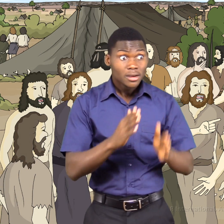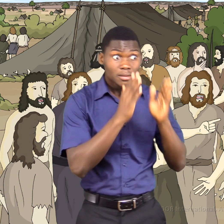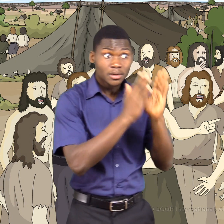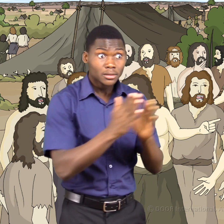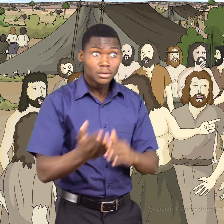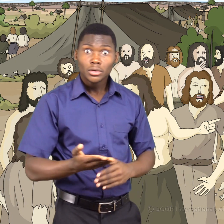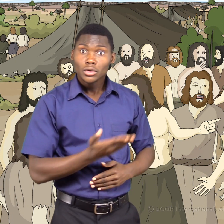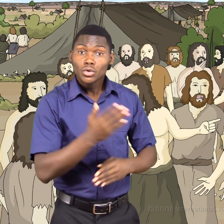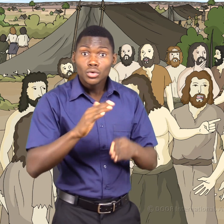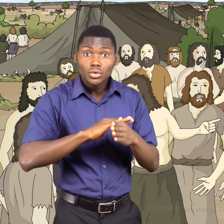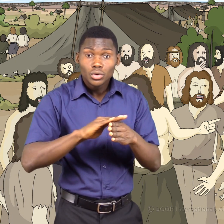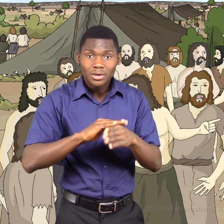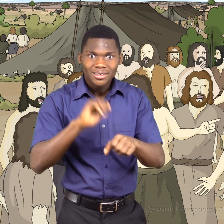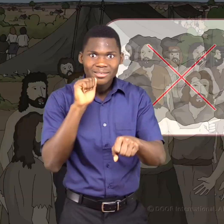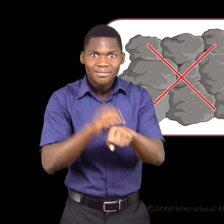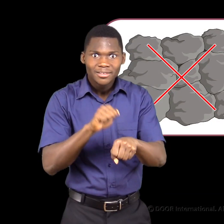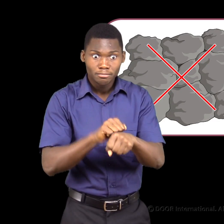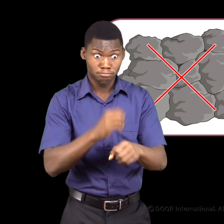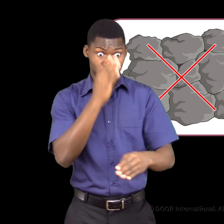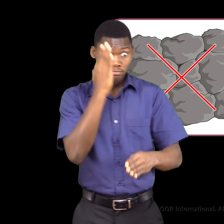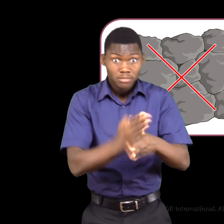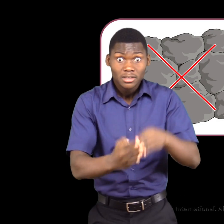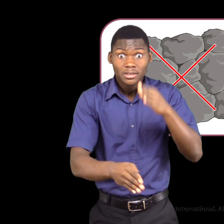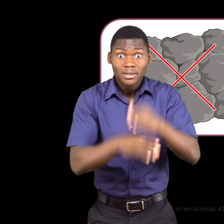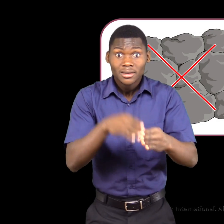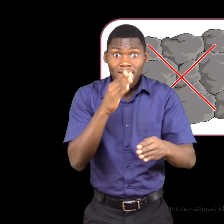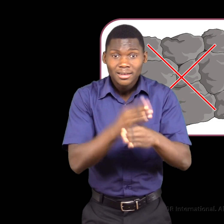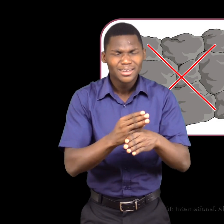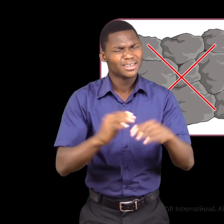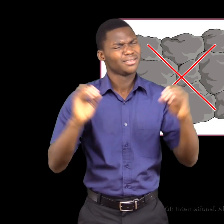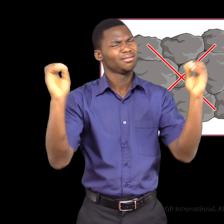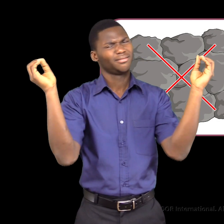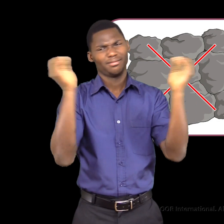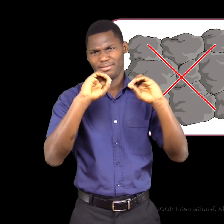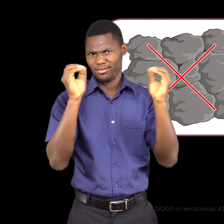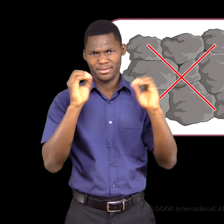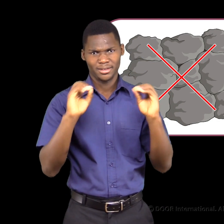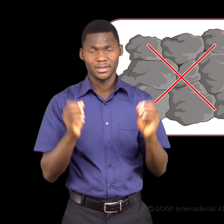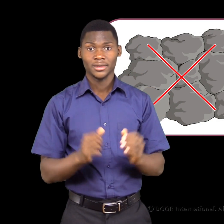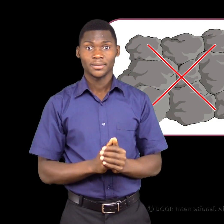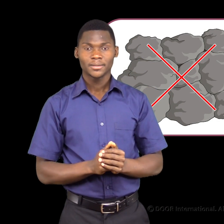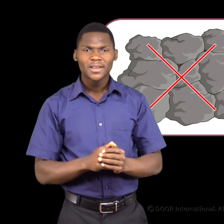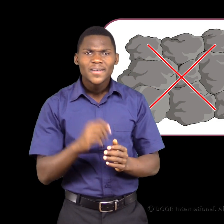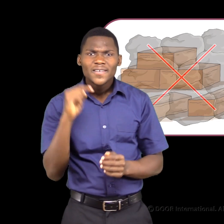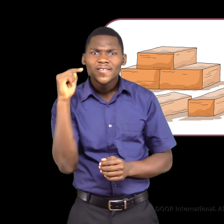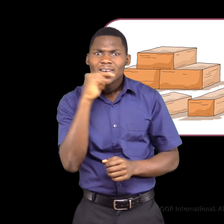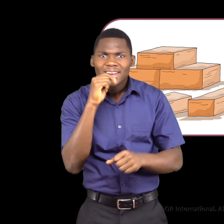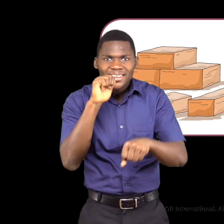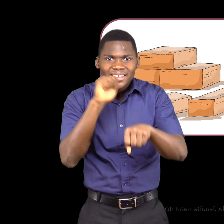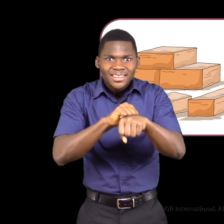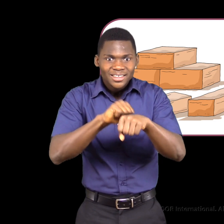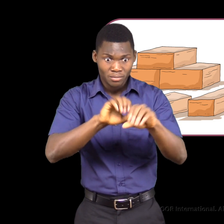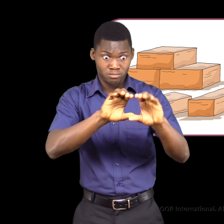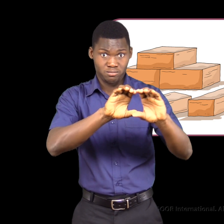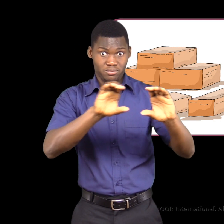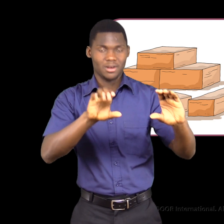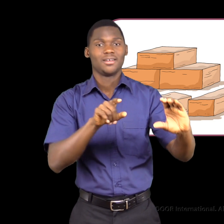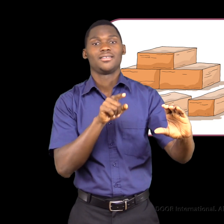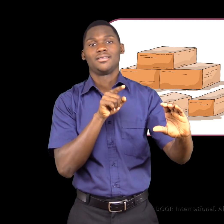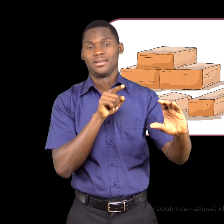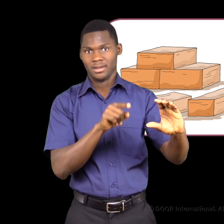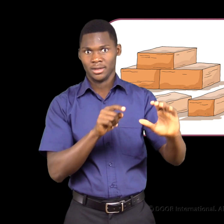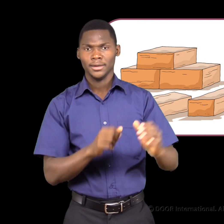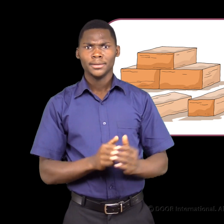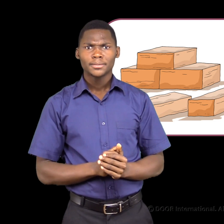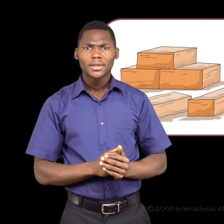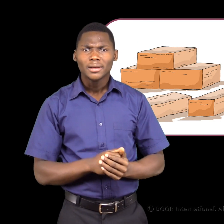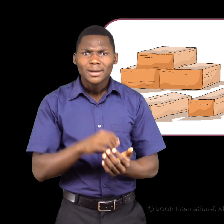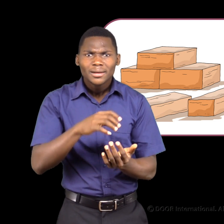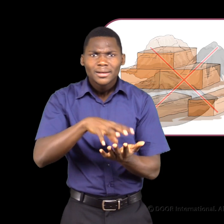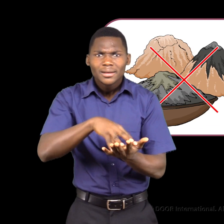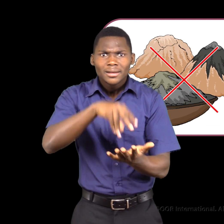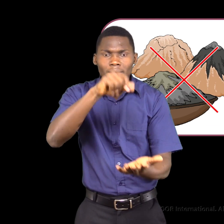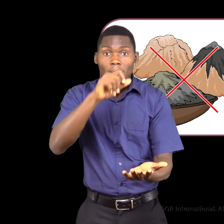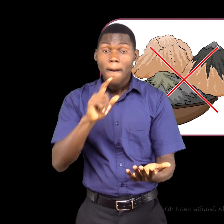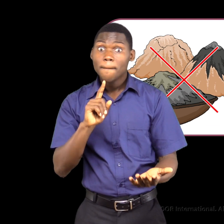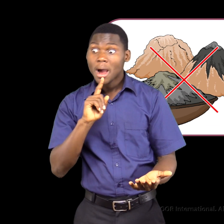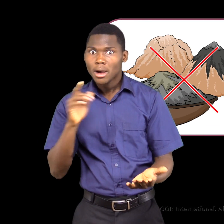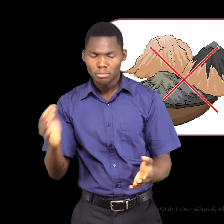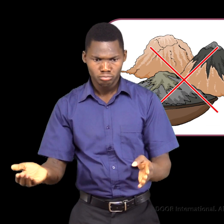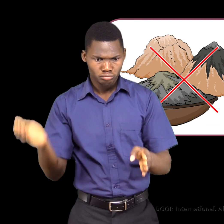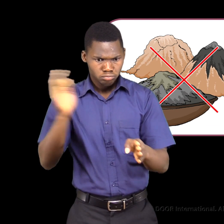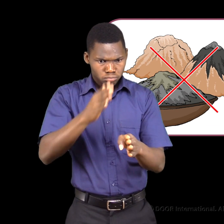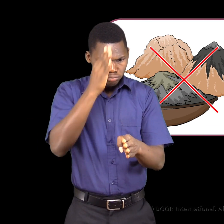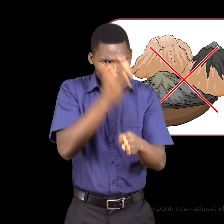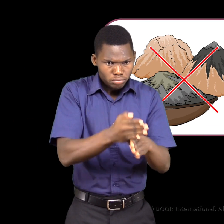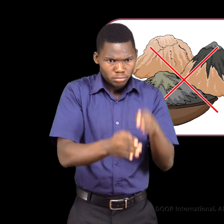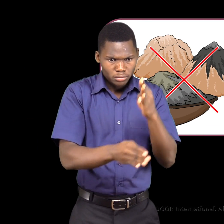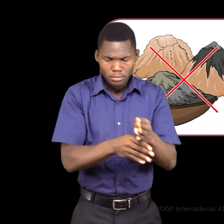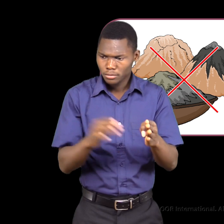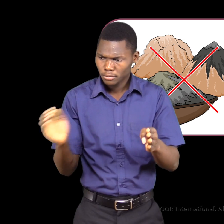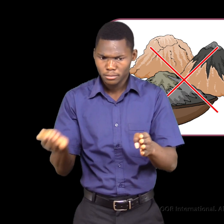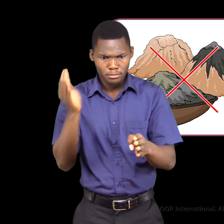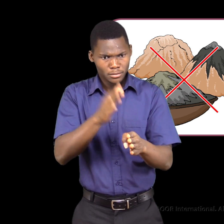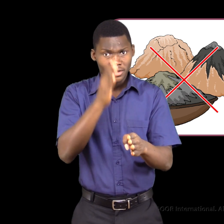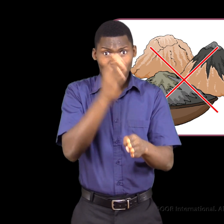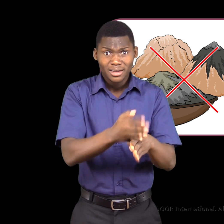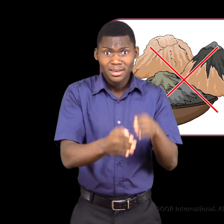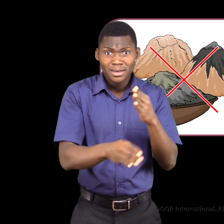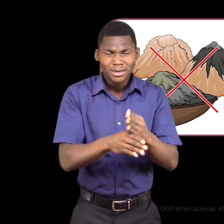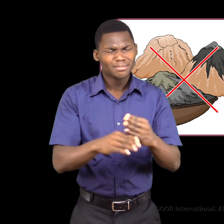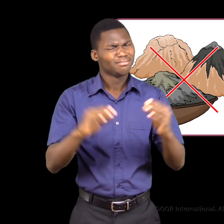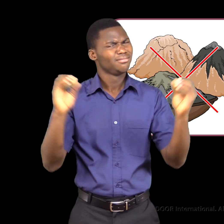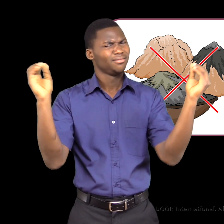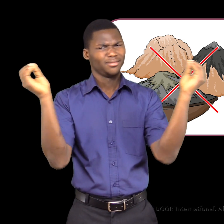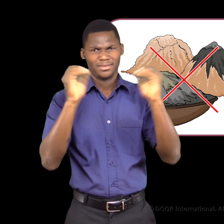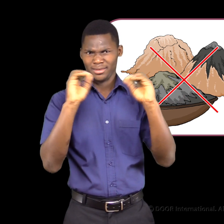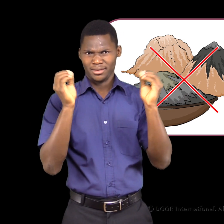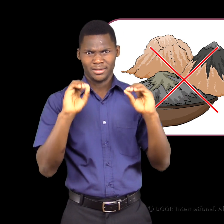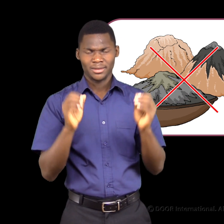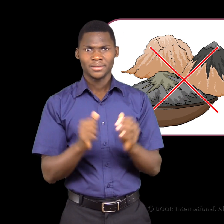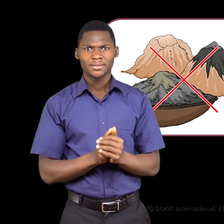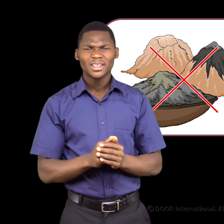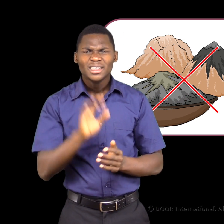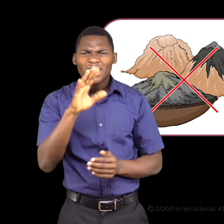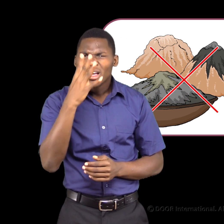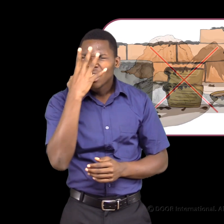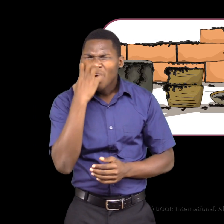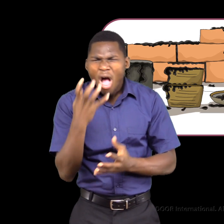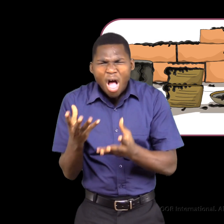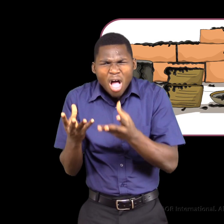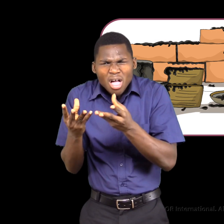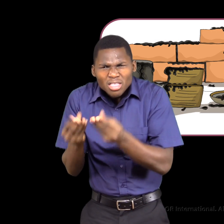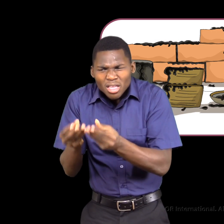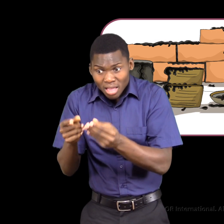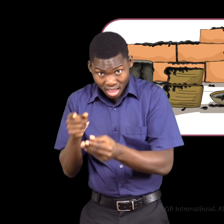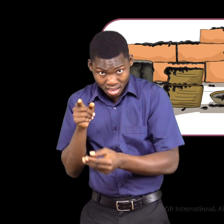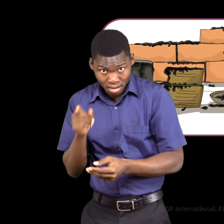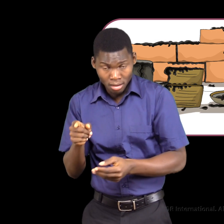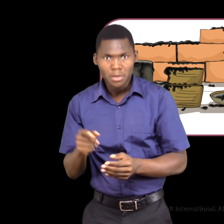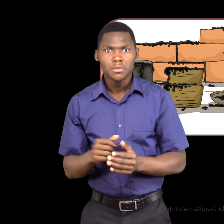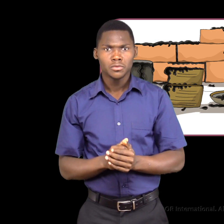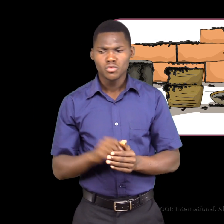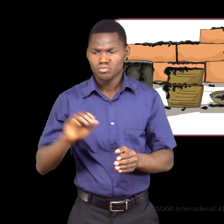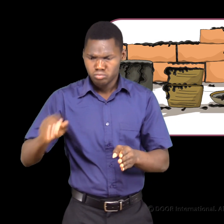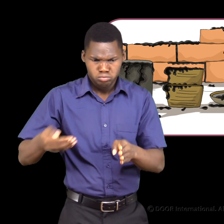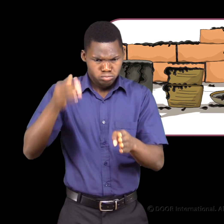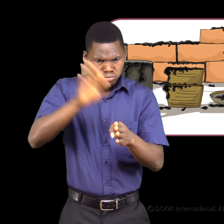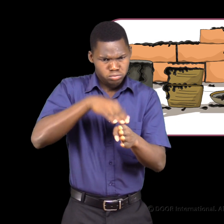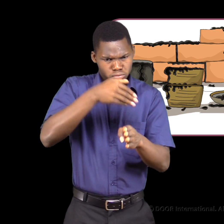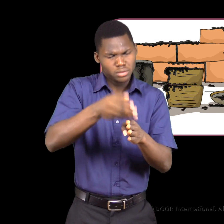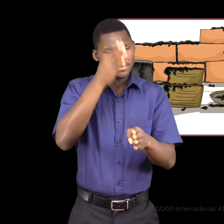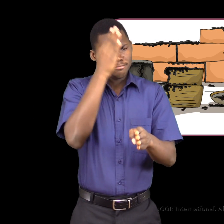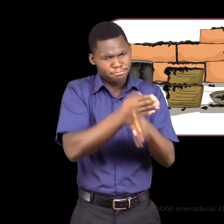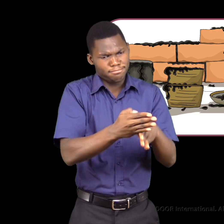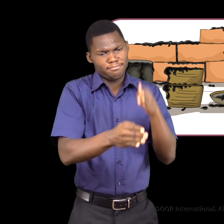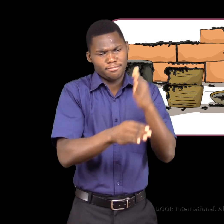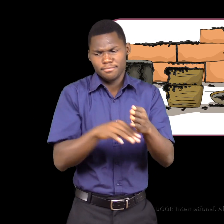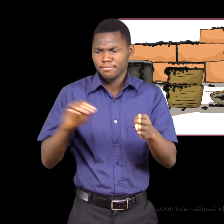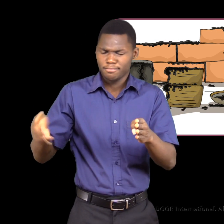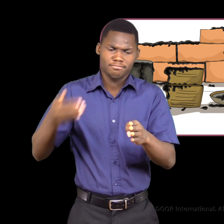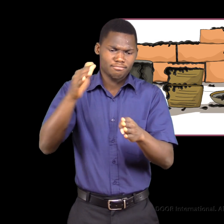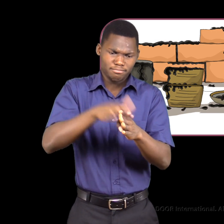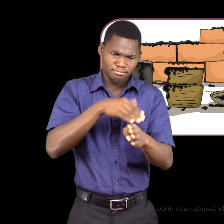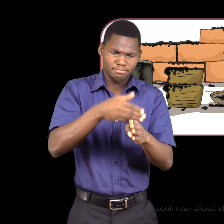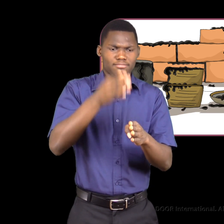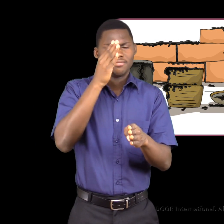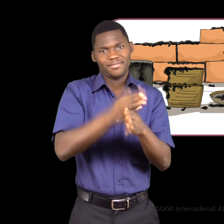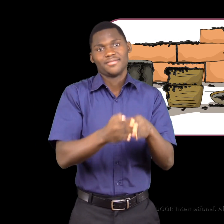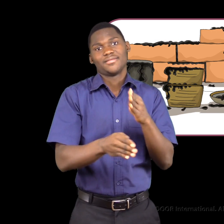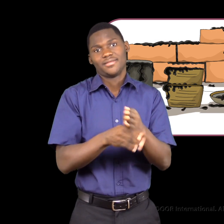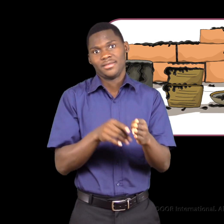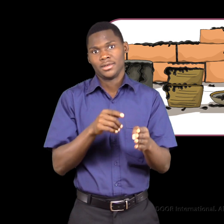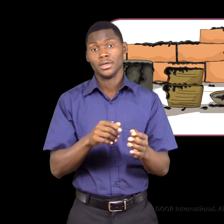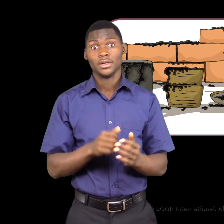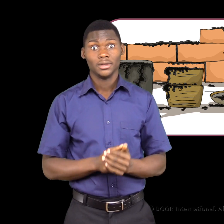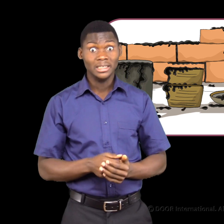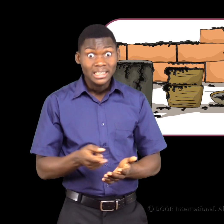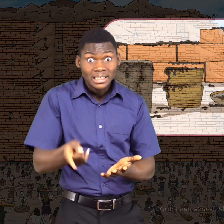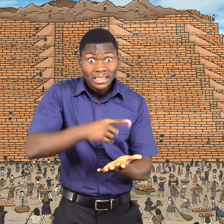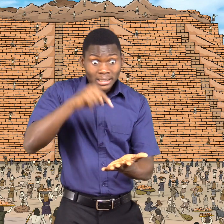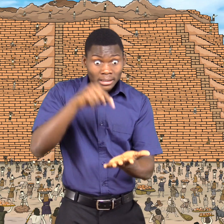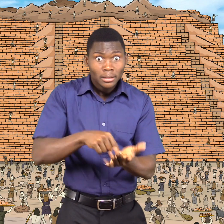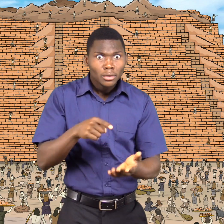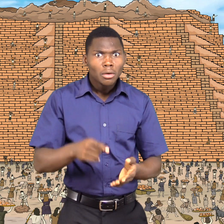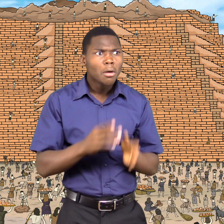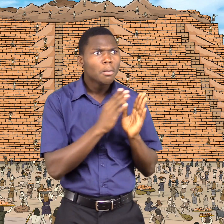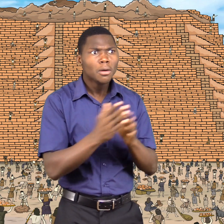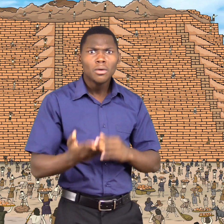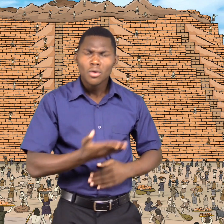So they used brick instead of stone, and tar instead of mortar.